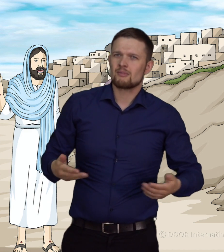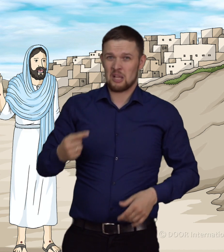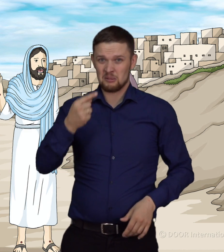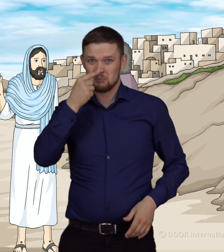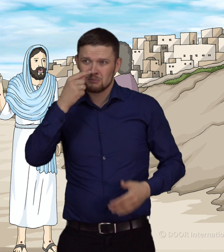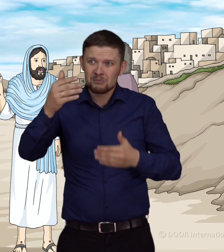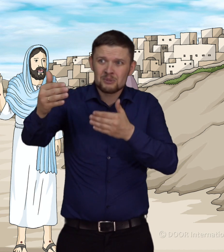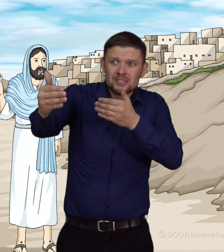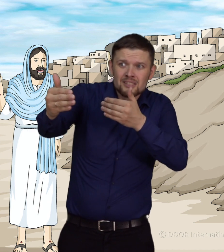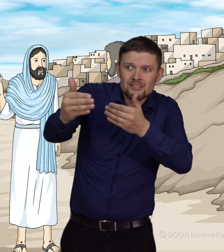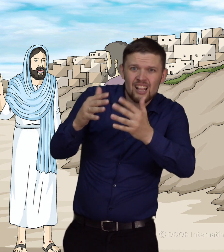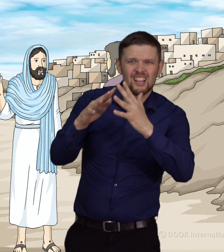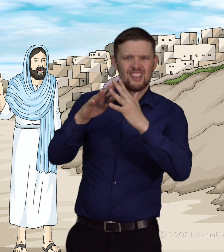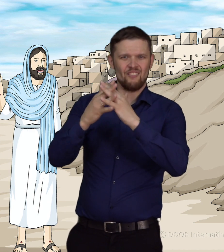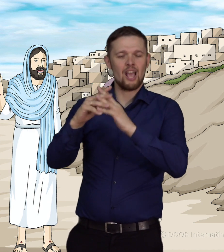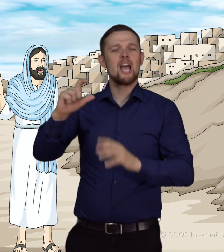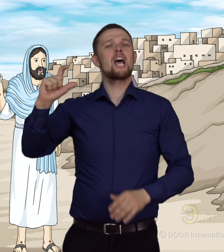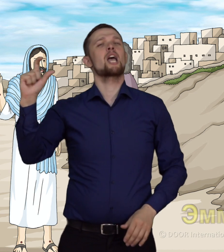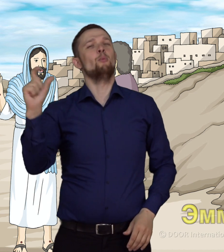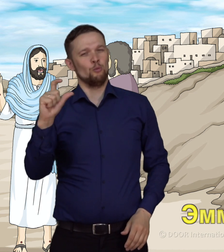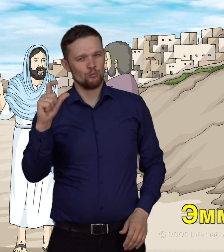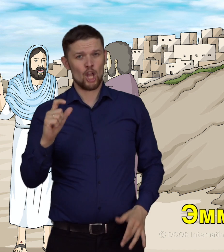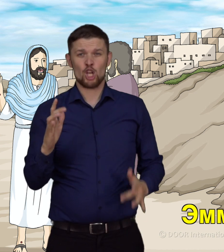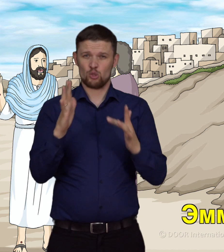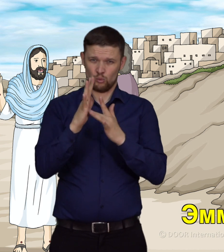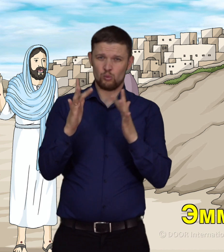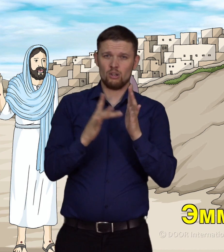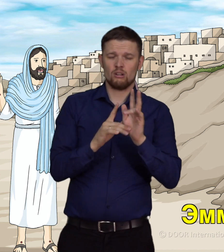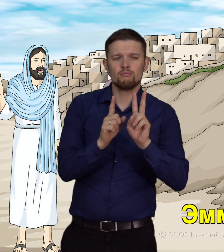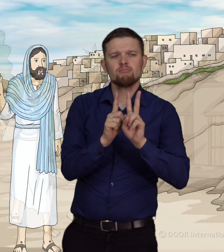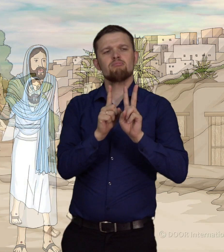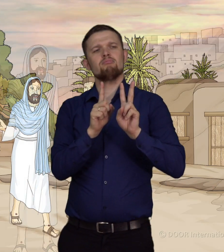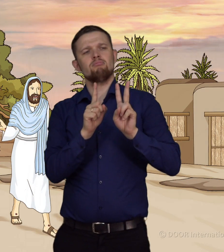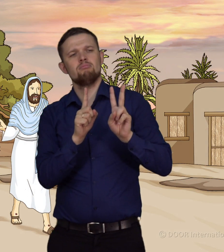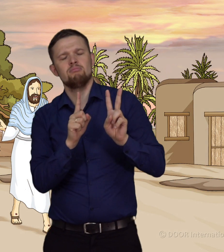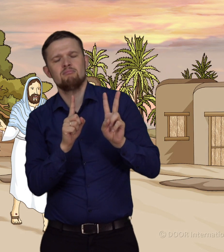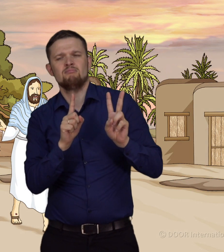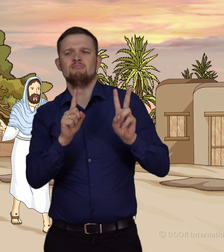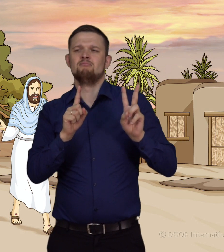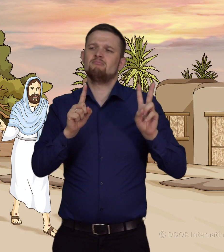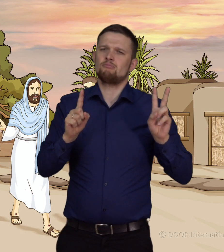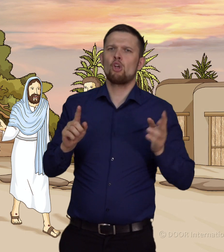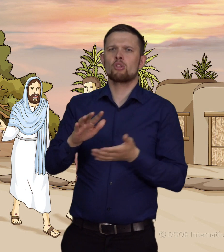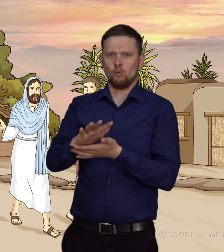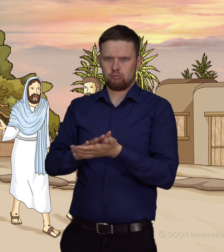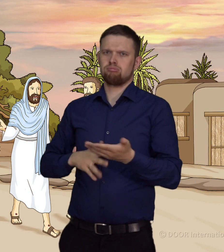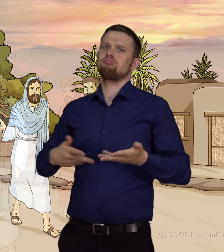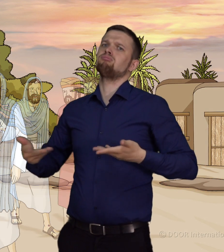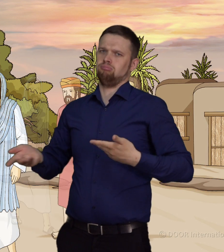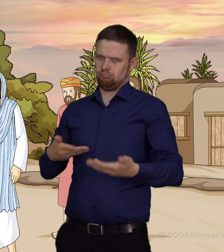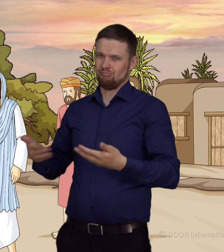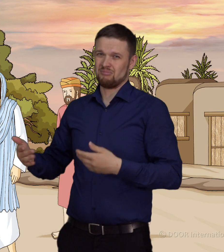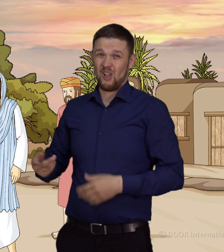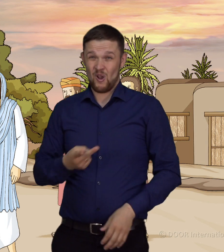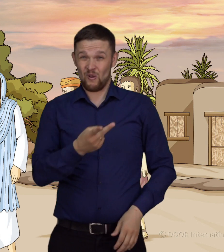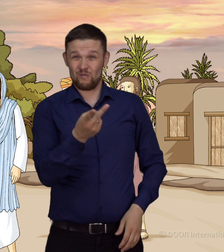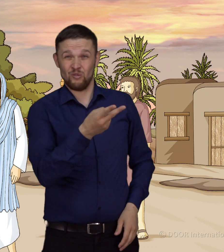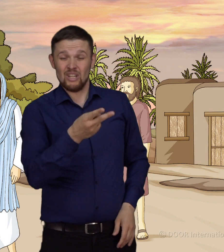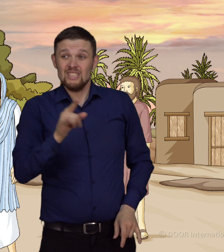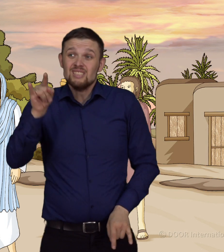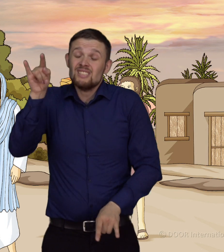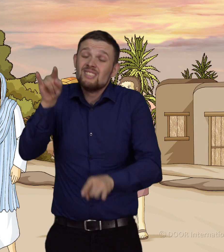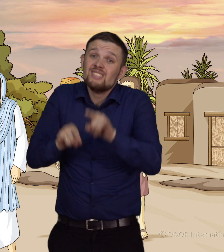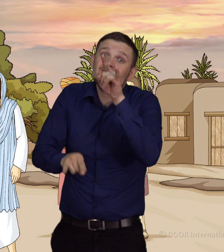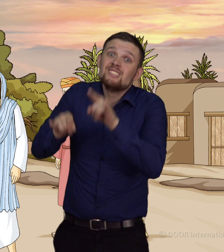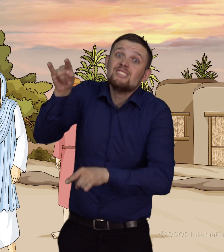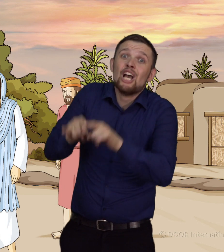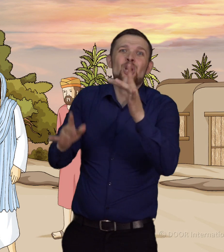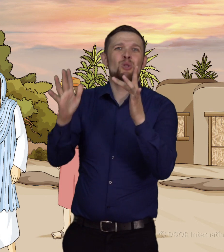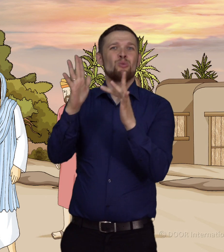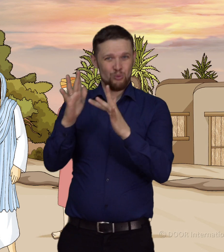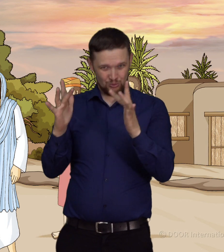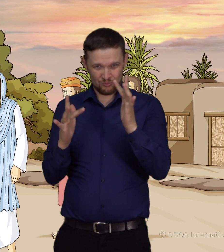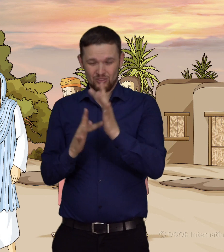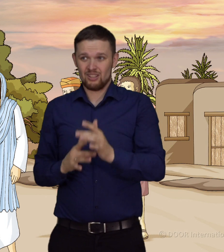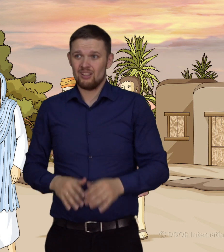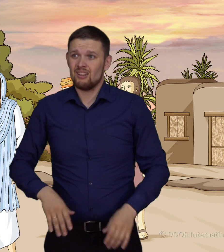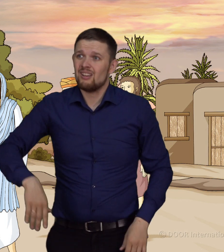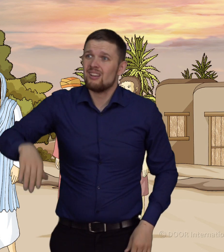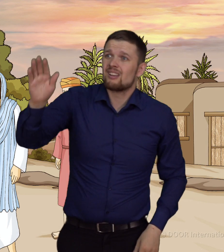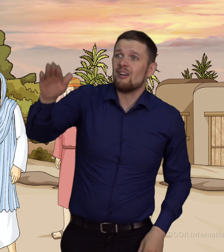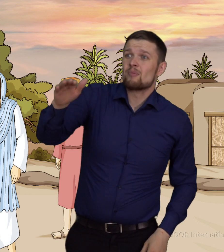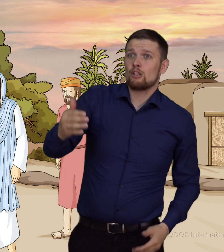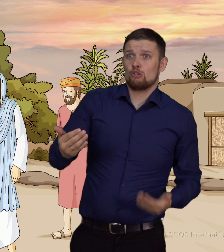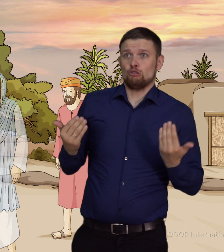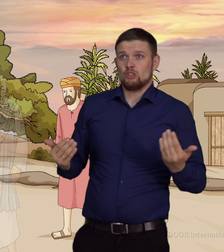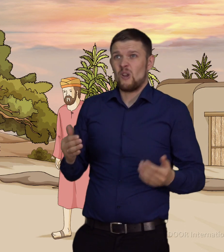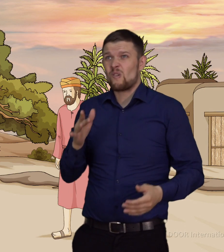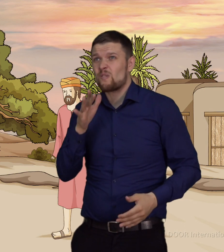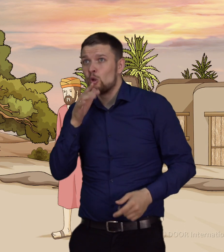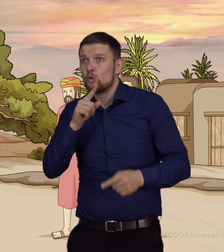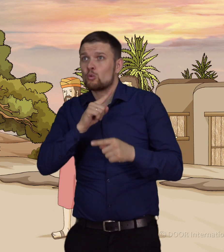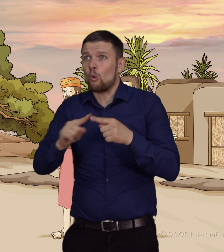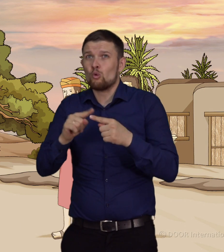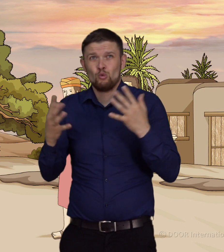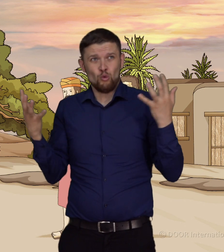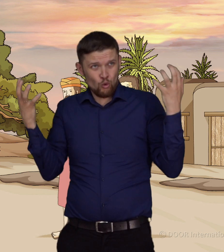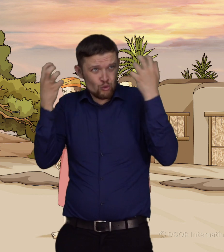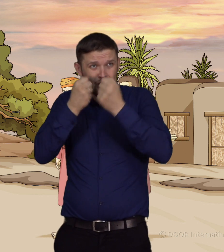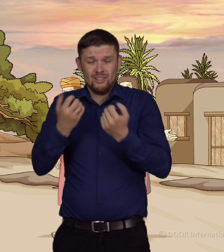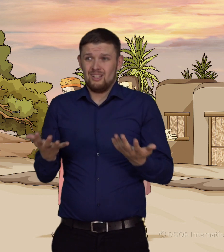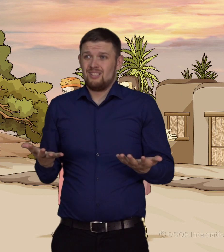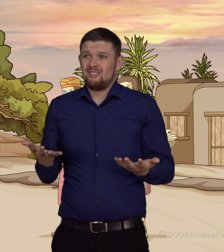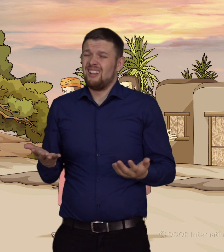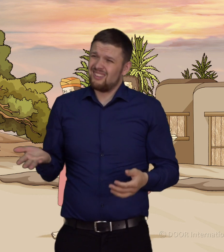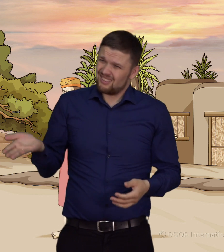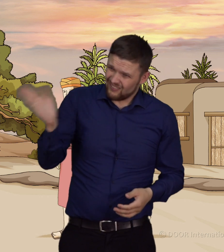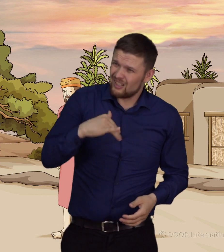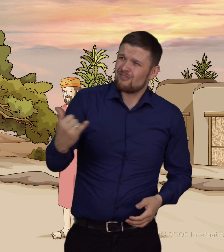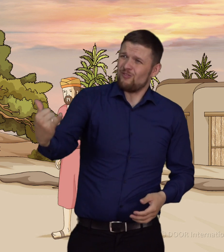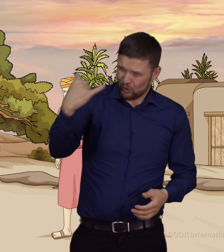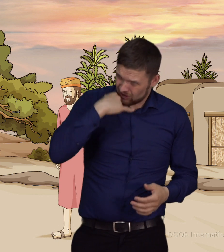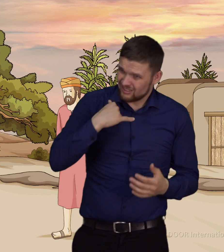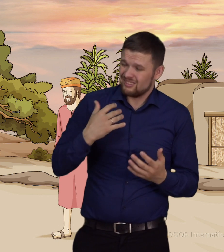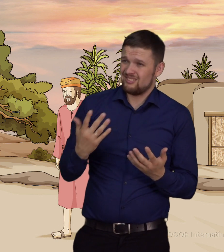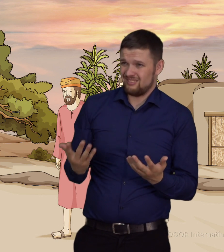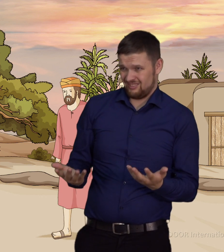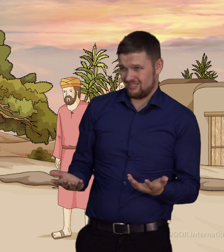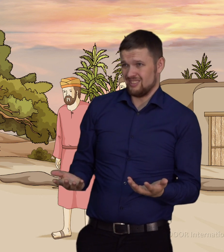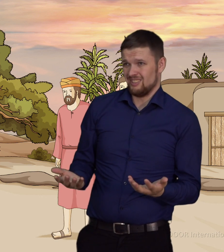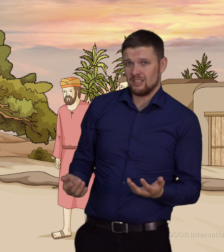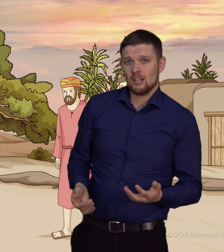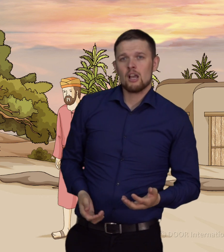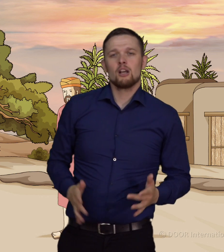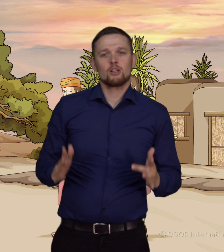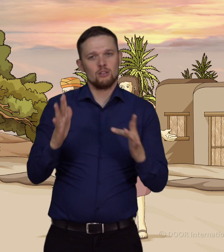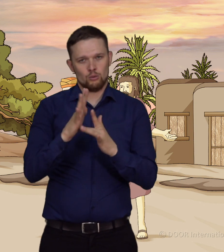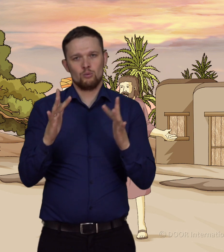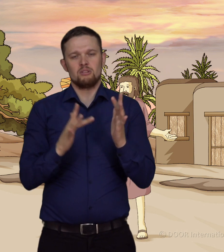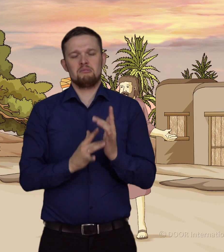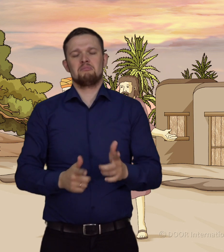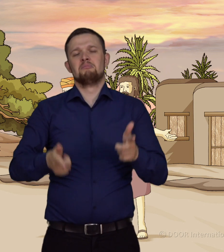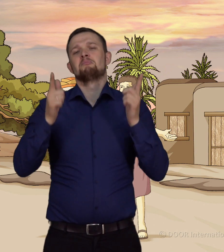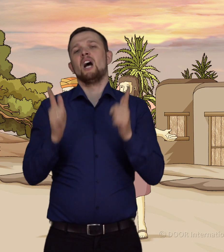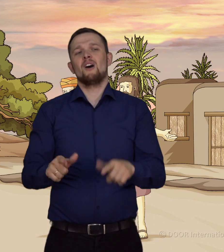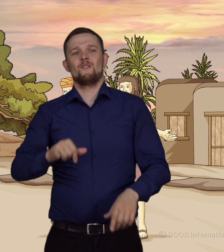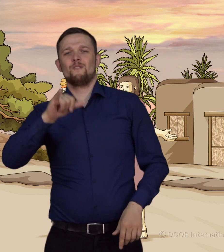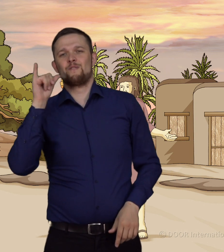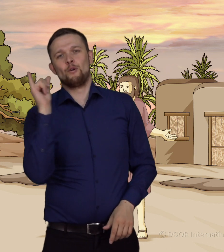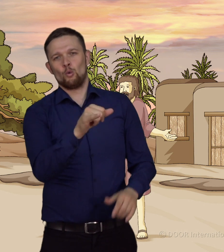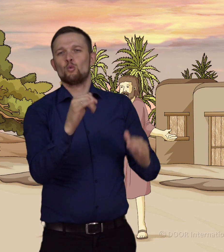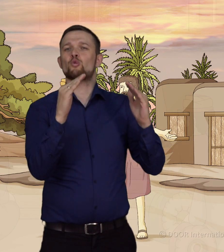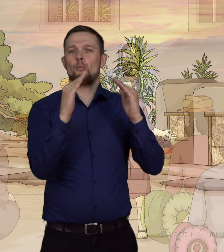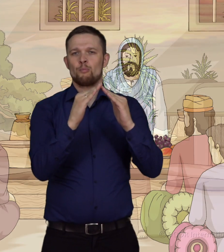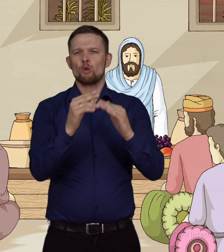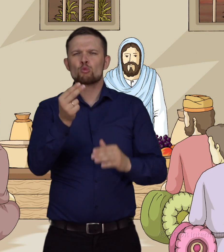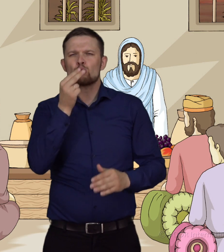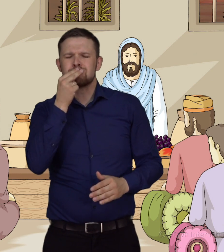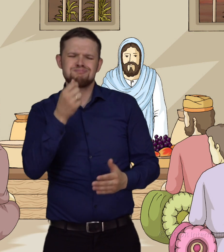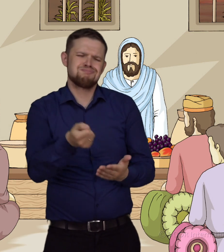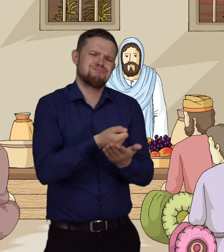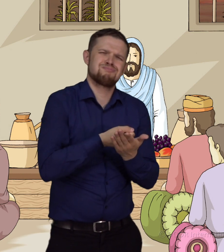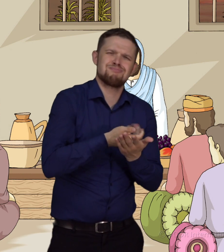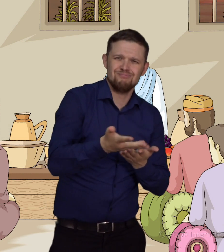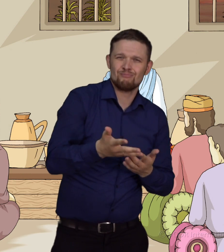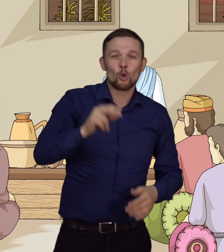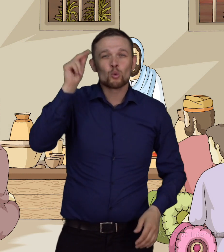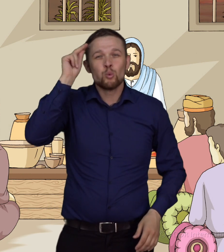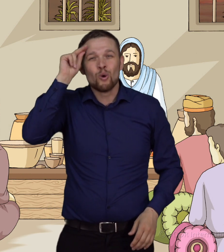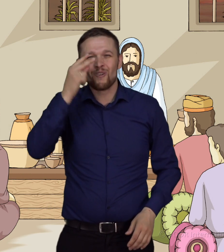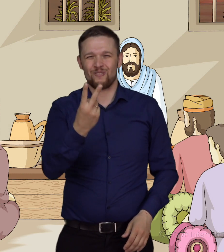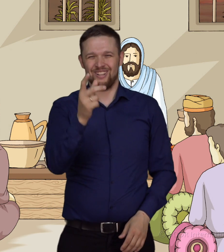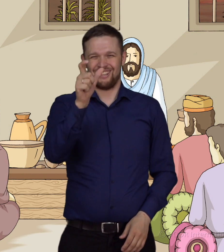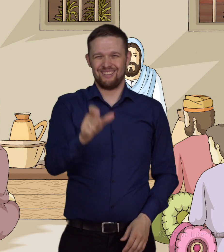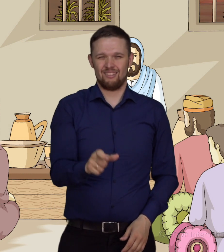As they approached the village where they were headed, He seemed to be going farther. But they pleaded with Him, “Stay with us, for it is nearly evening and the day is almost over.” So He went in to stay with them.